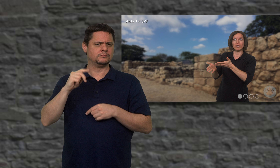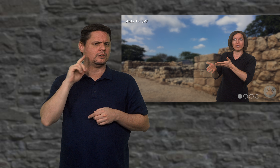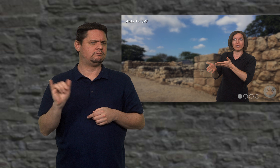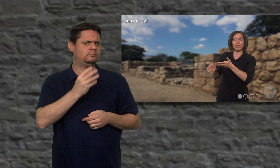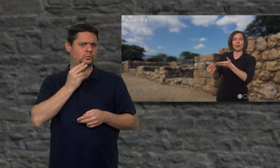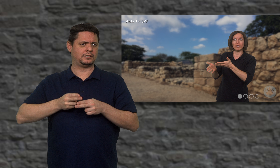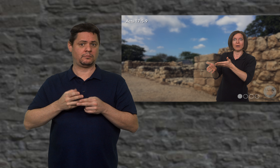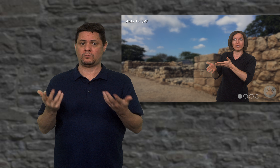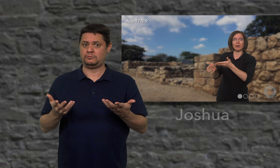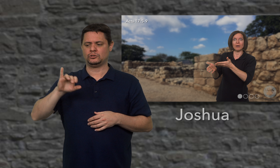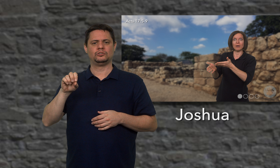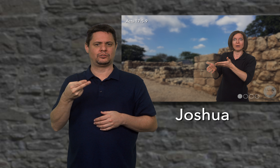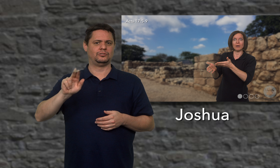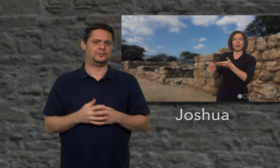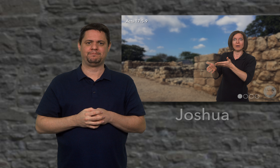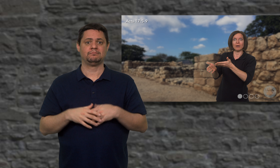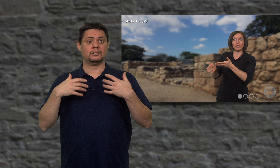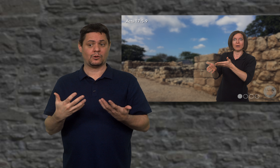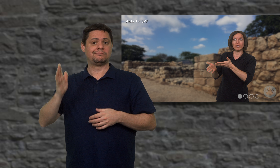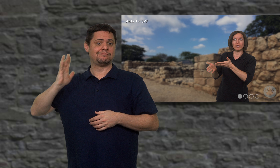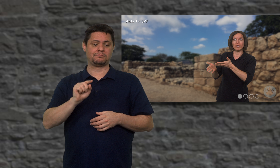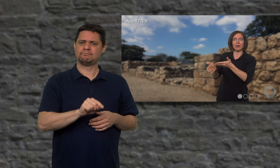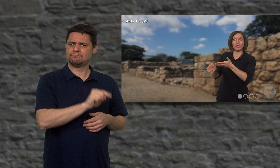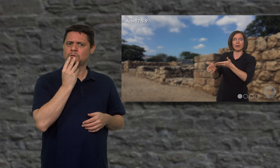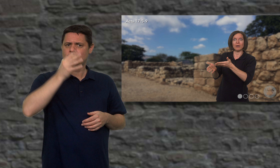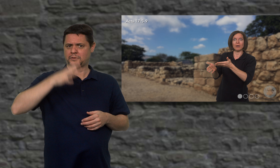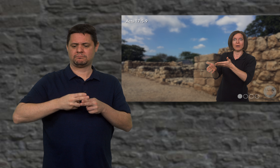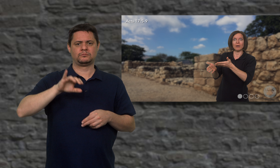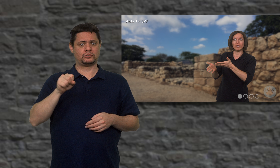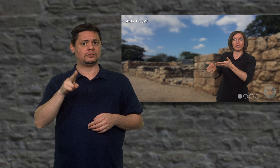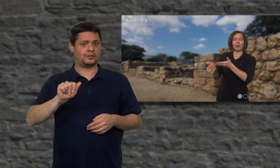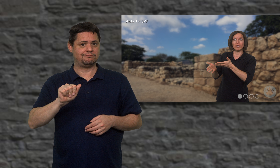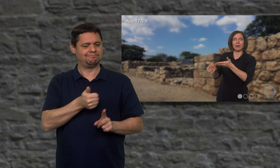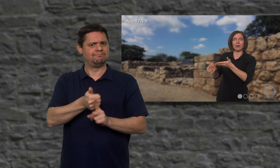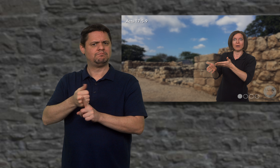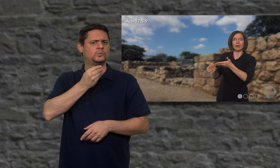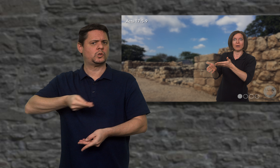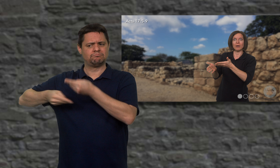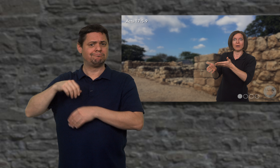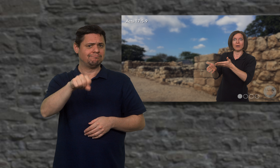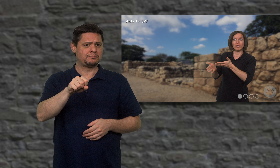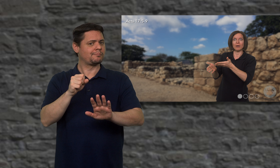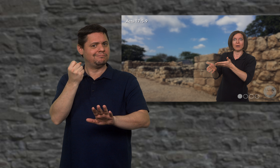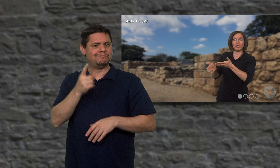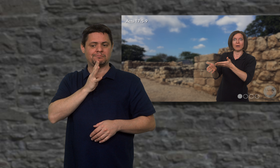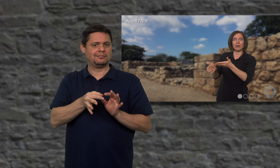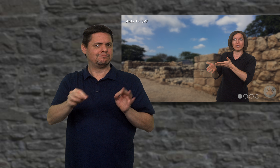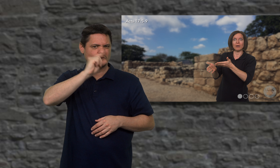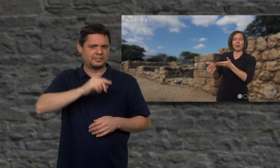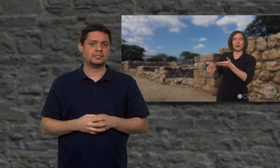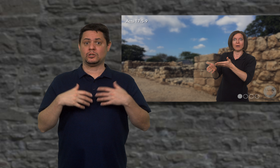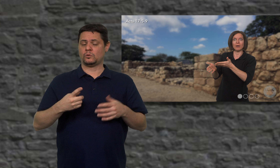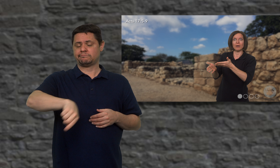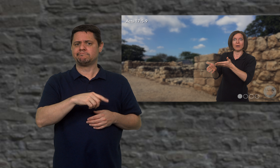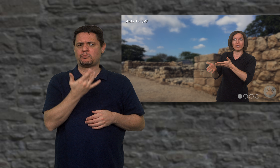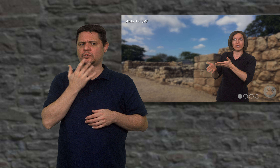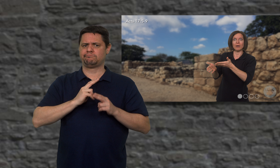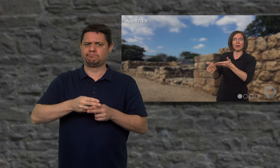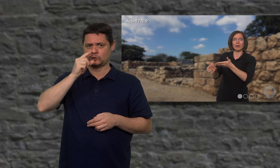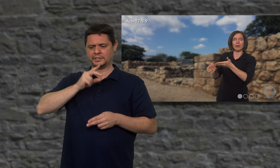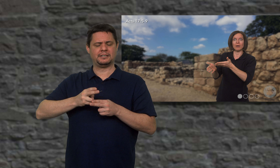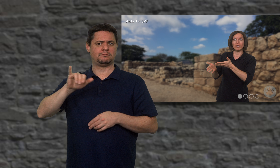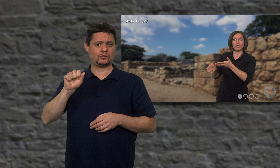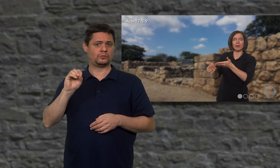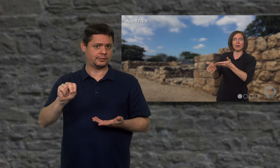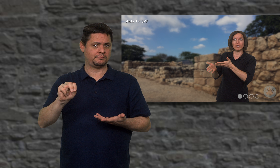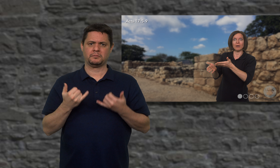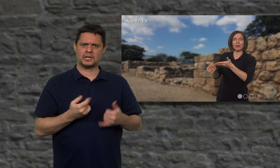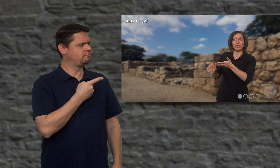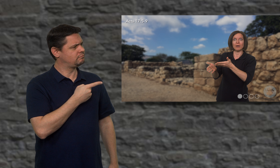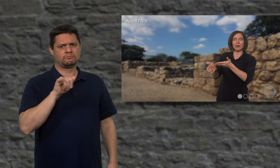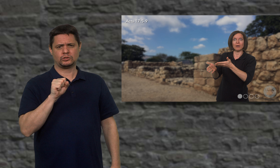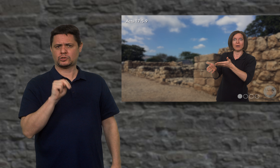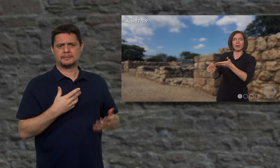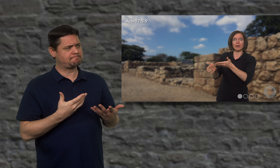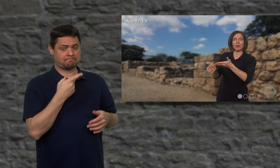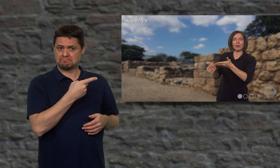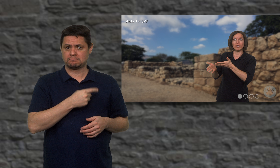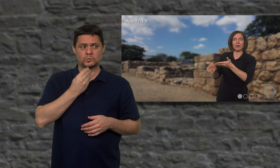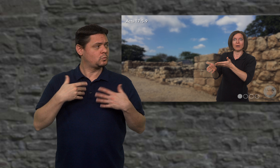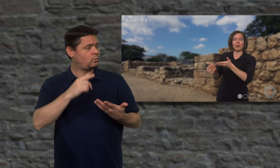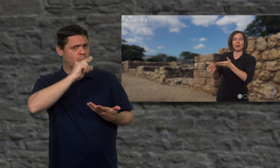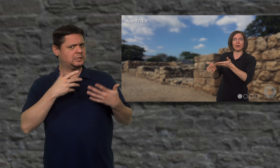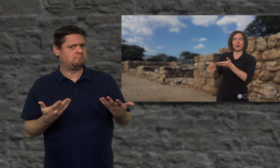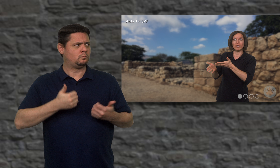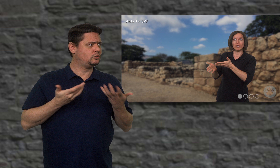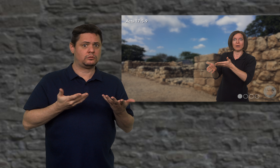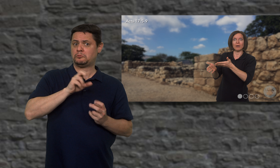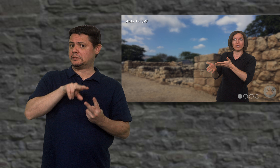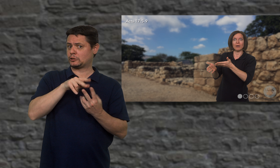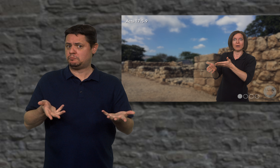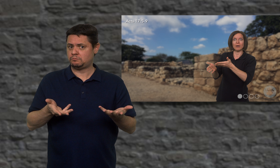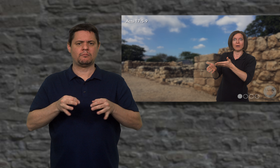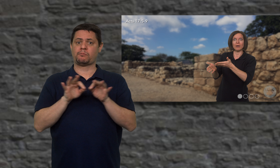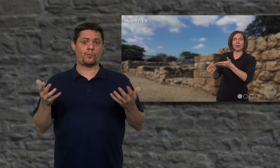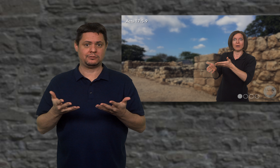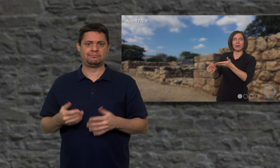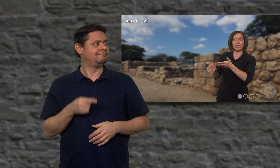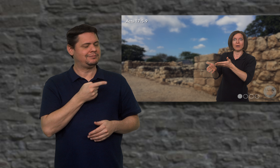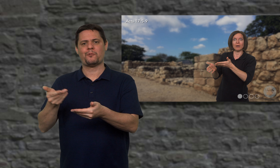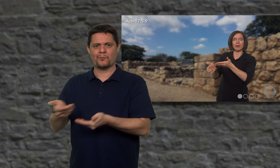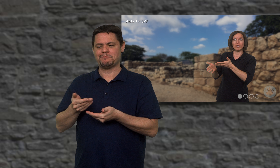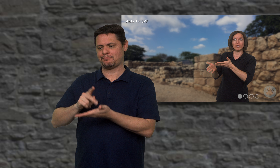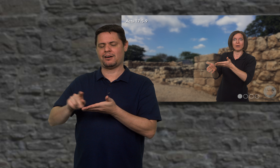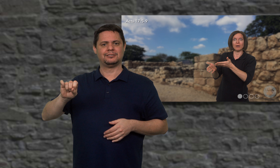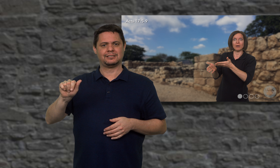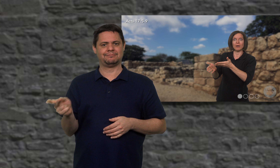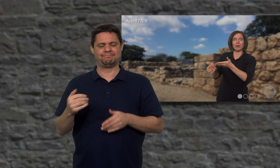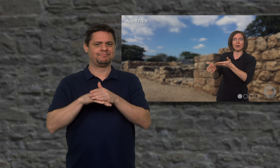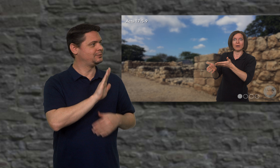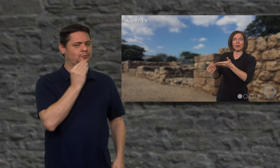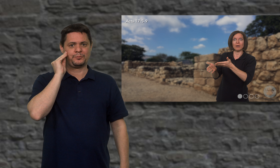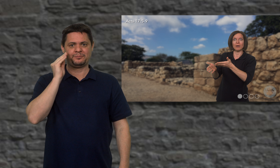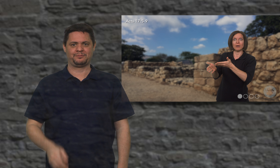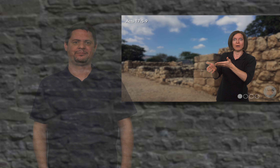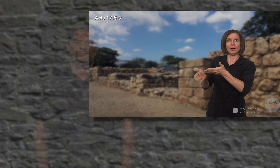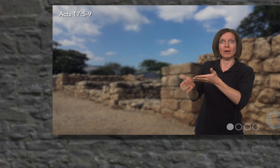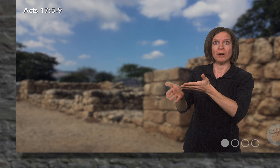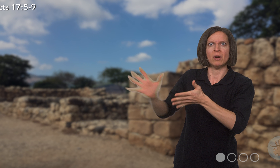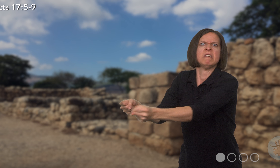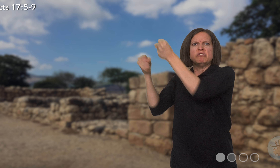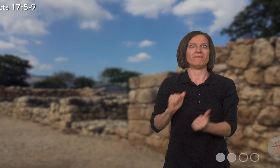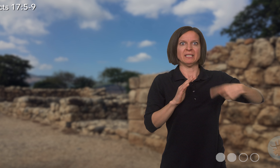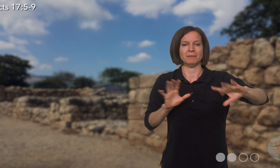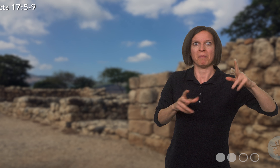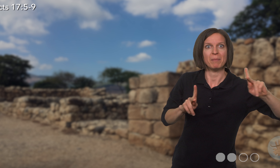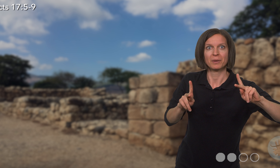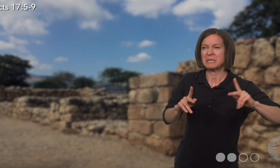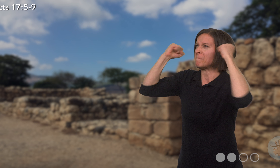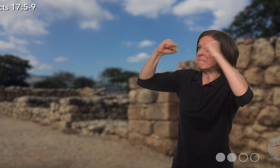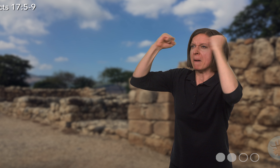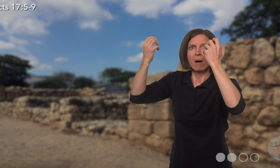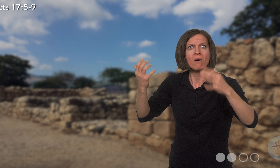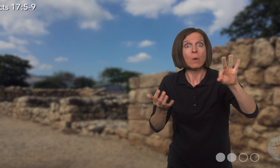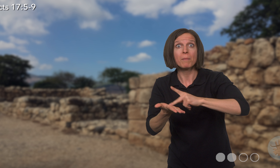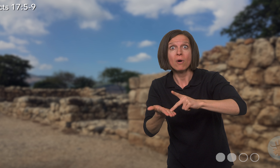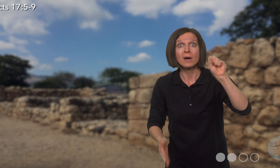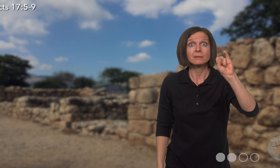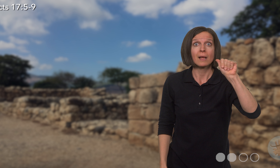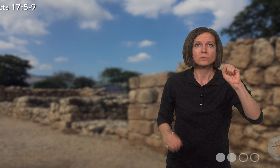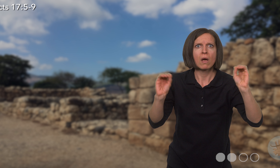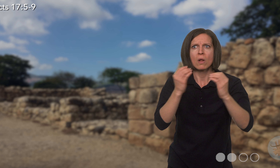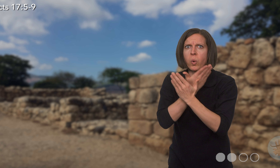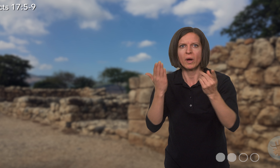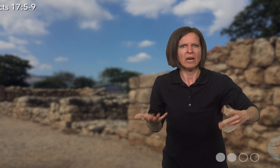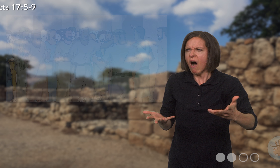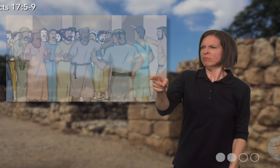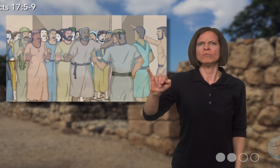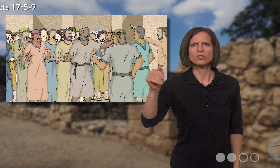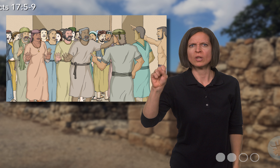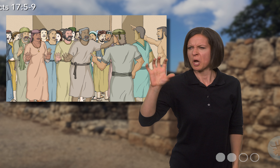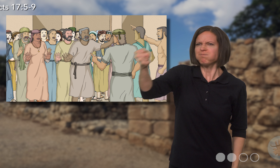They raided Jason’s house in search of Paul and Silas, hoping to bring them out to the people.